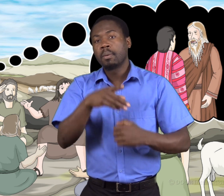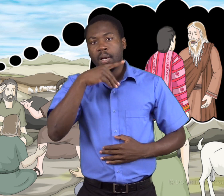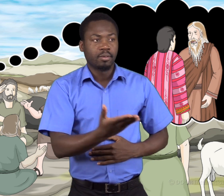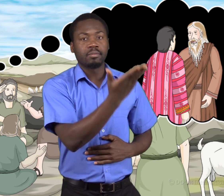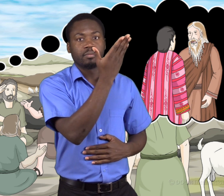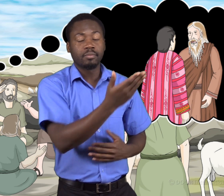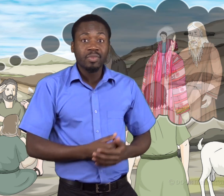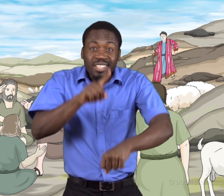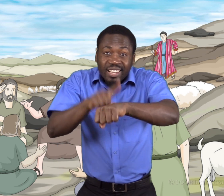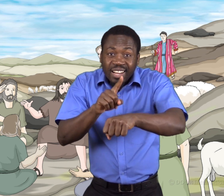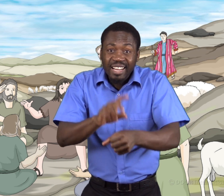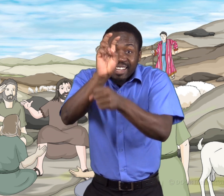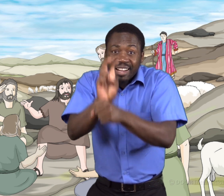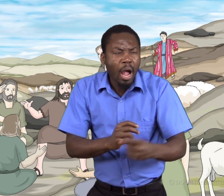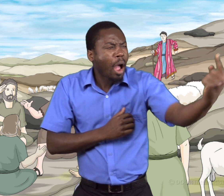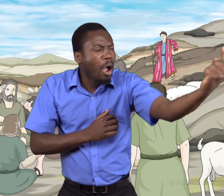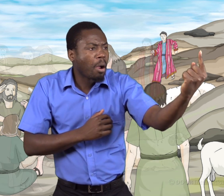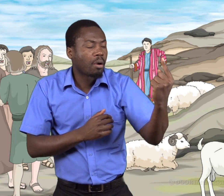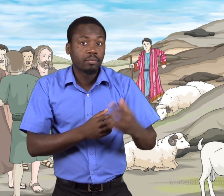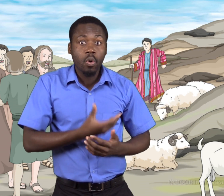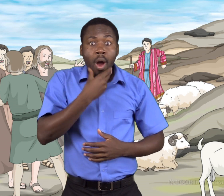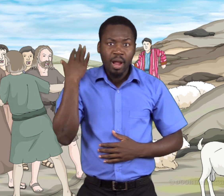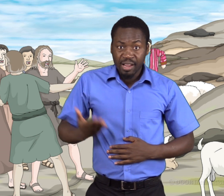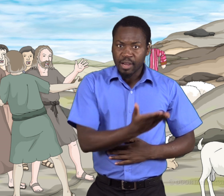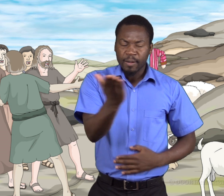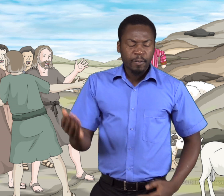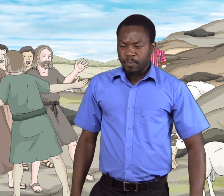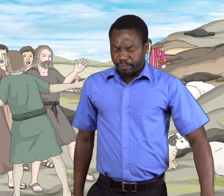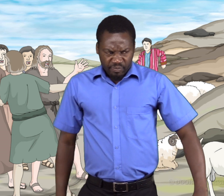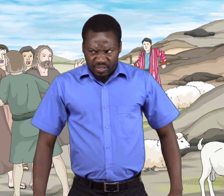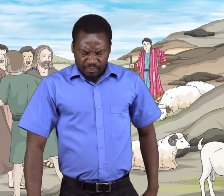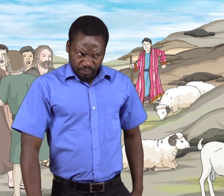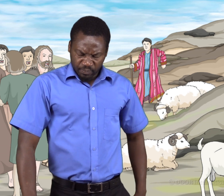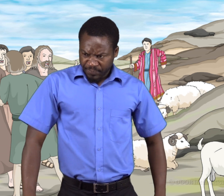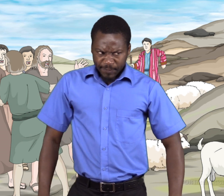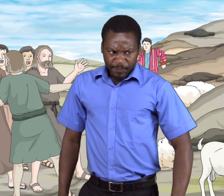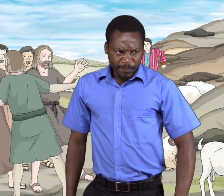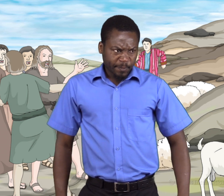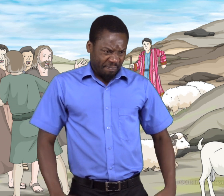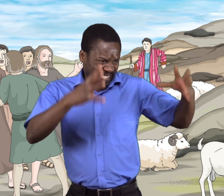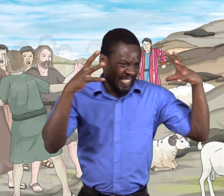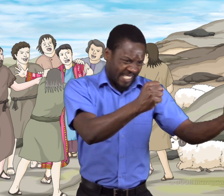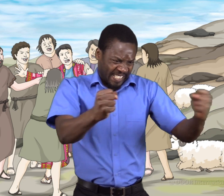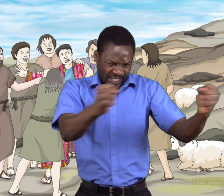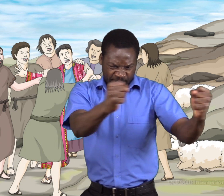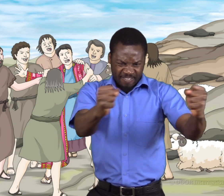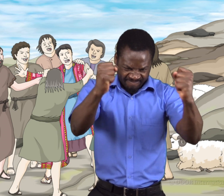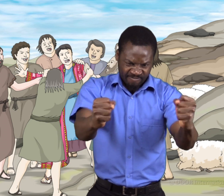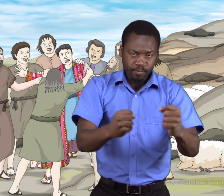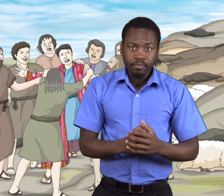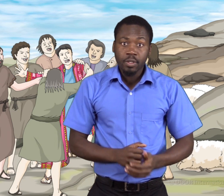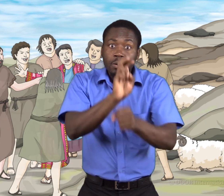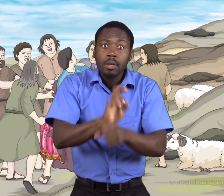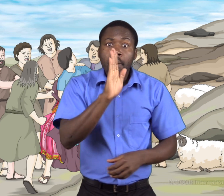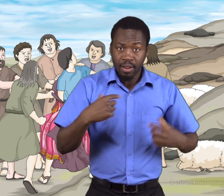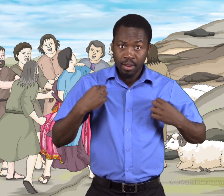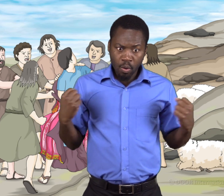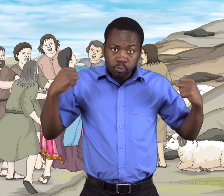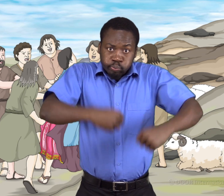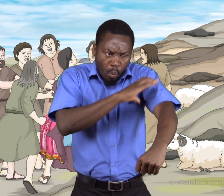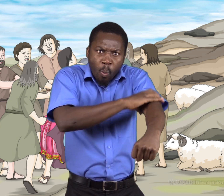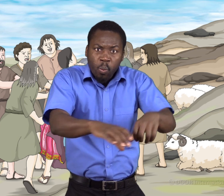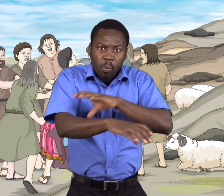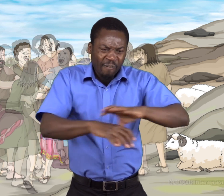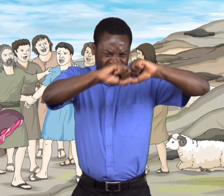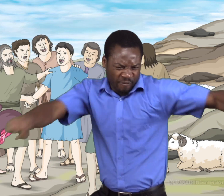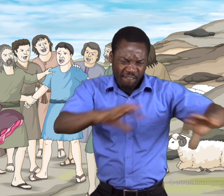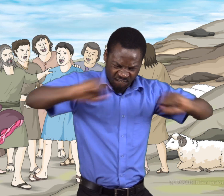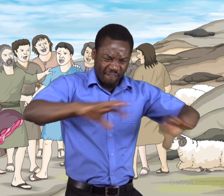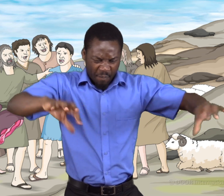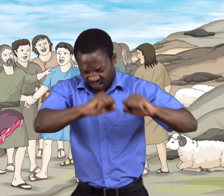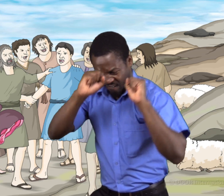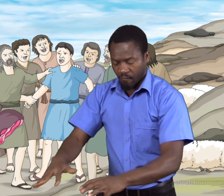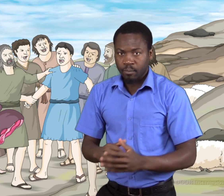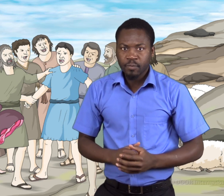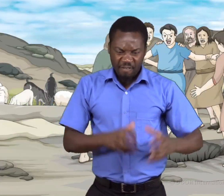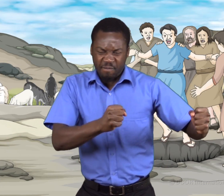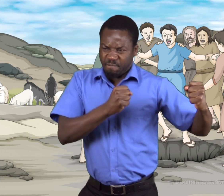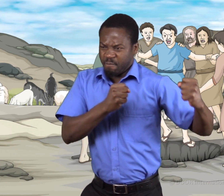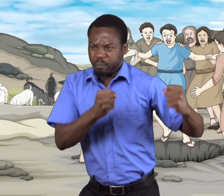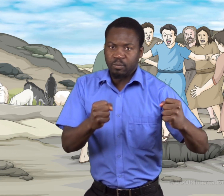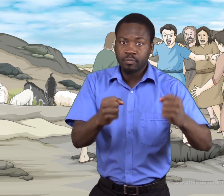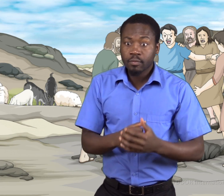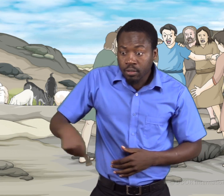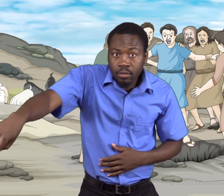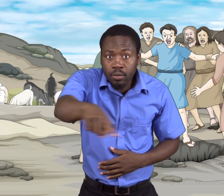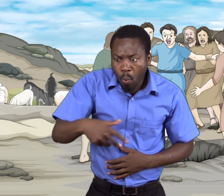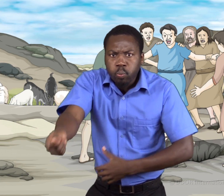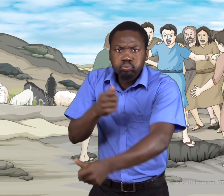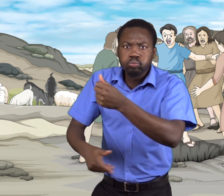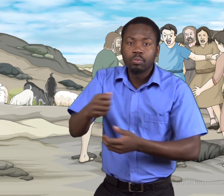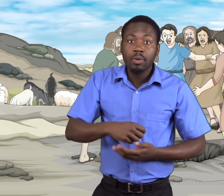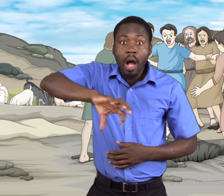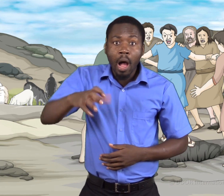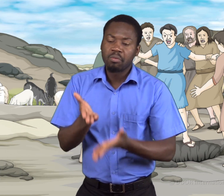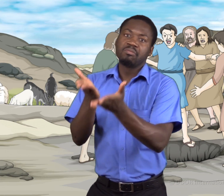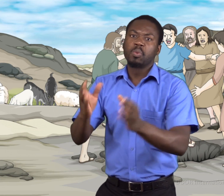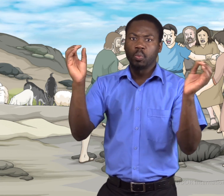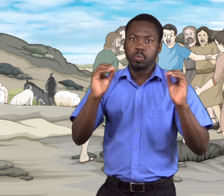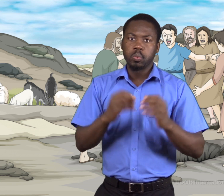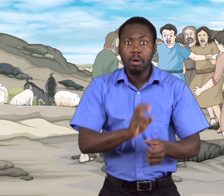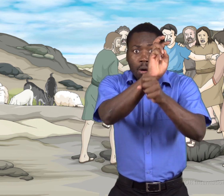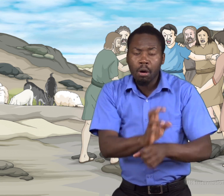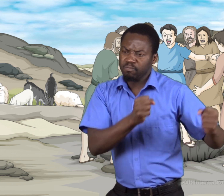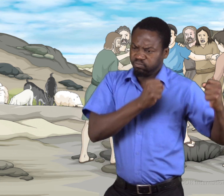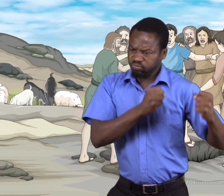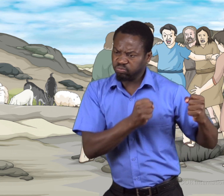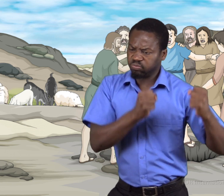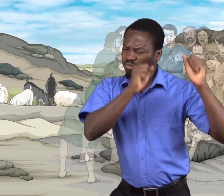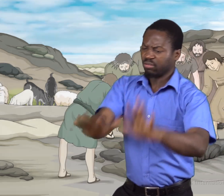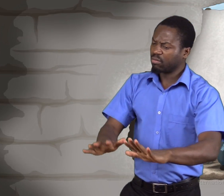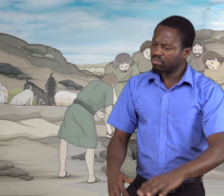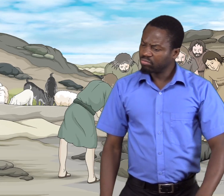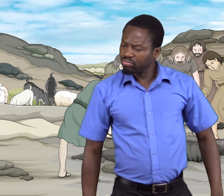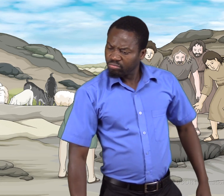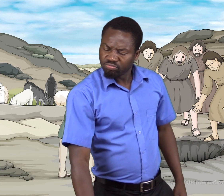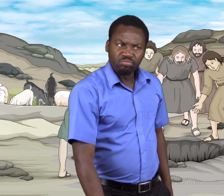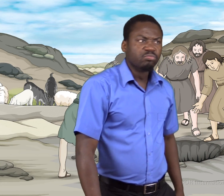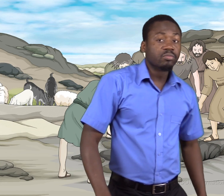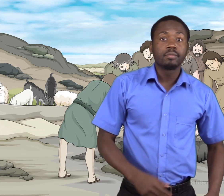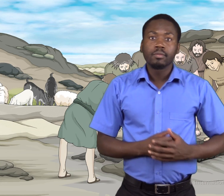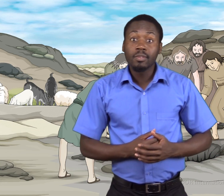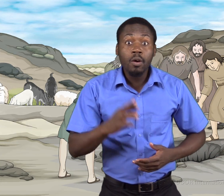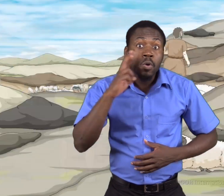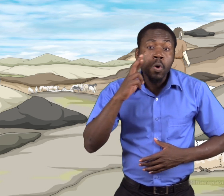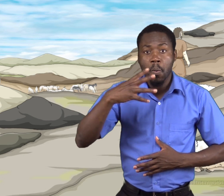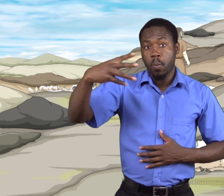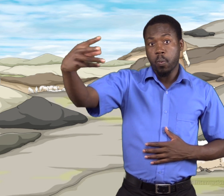So when Joseph came to his brothers, they stripped him of his robe—the robe of many colors he was wearing— and they took him and threw him into the pit.